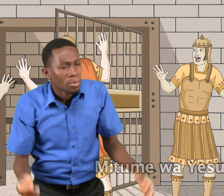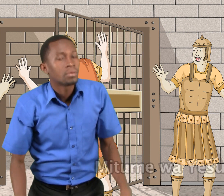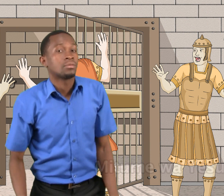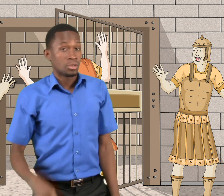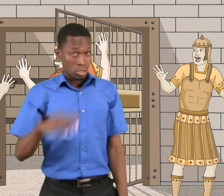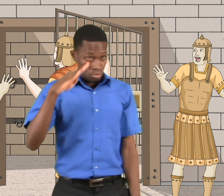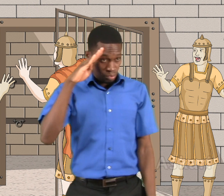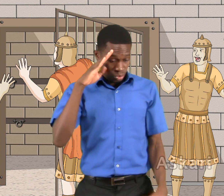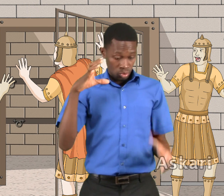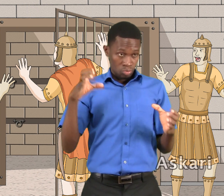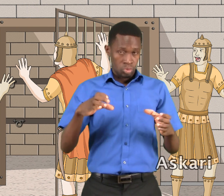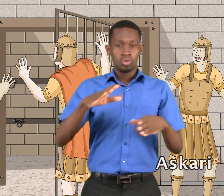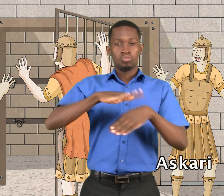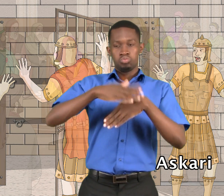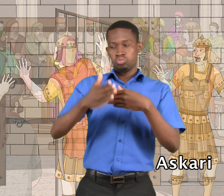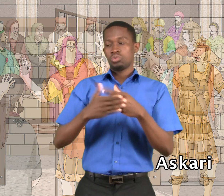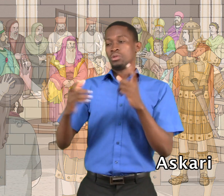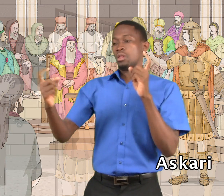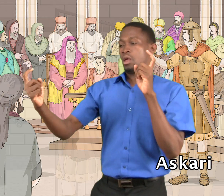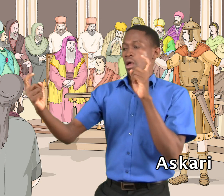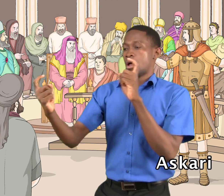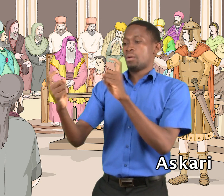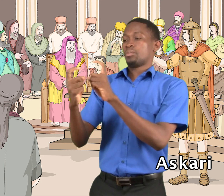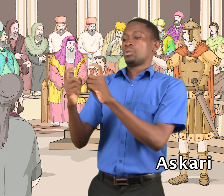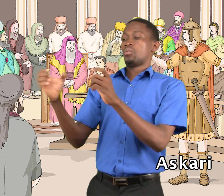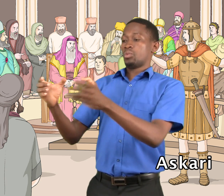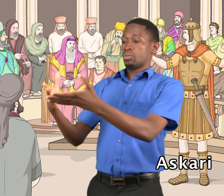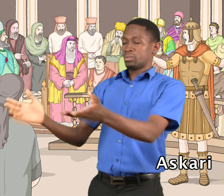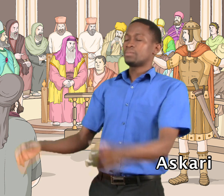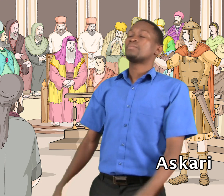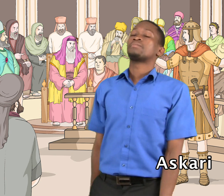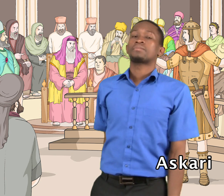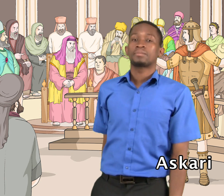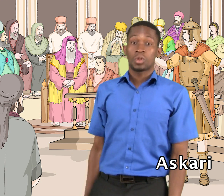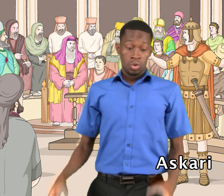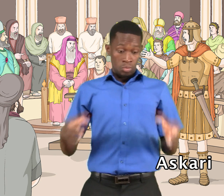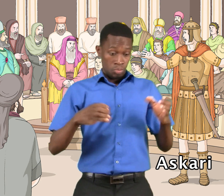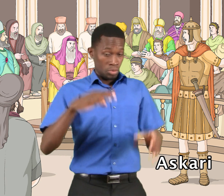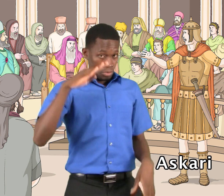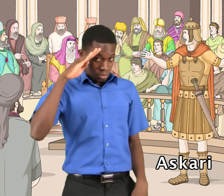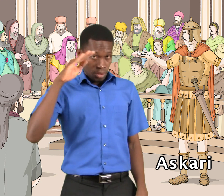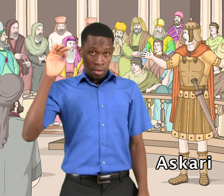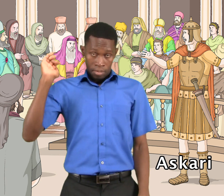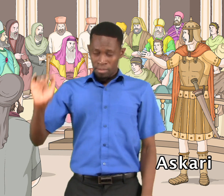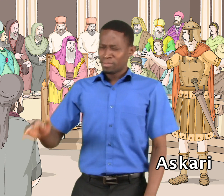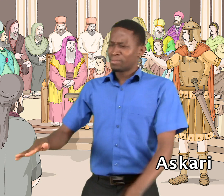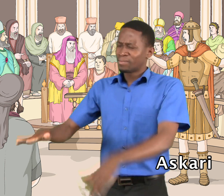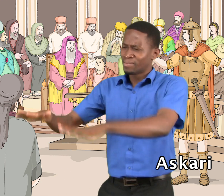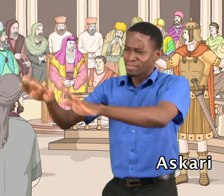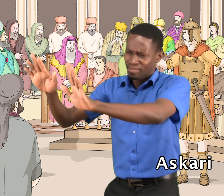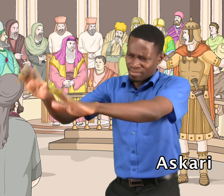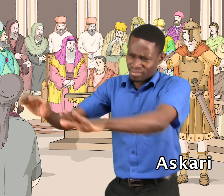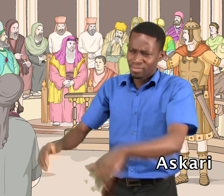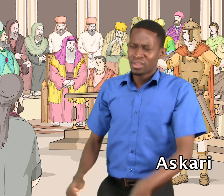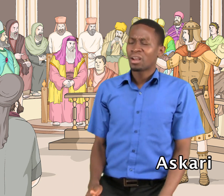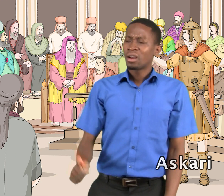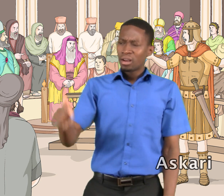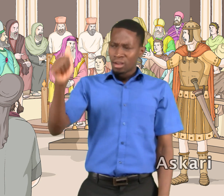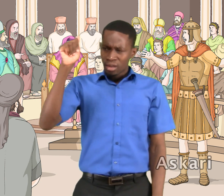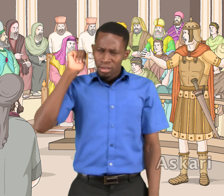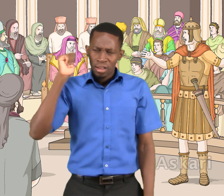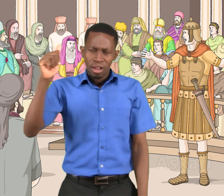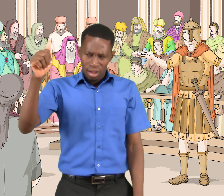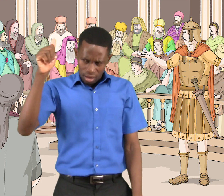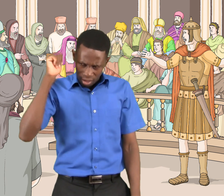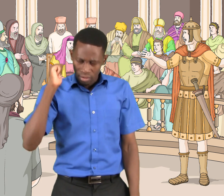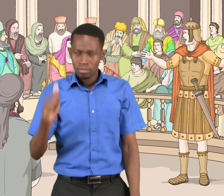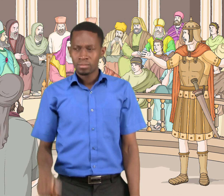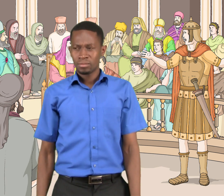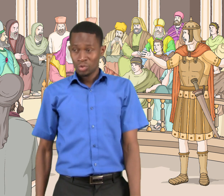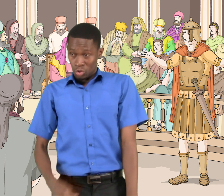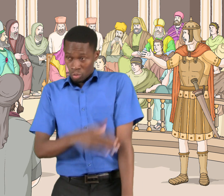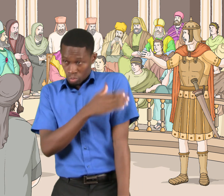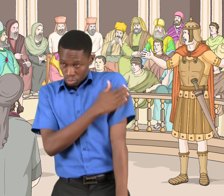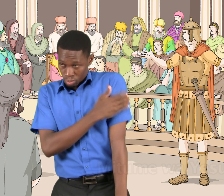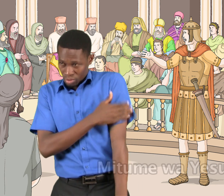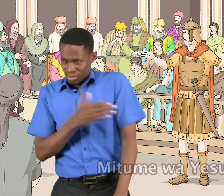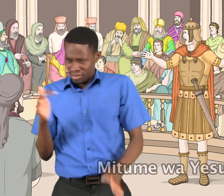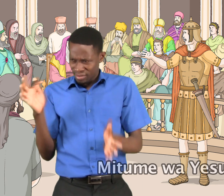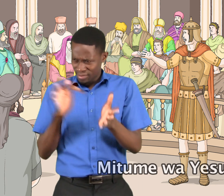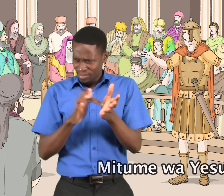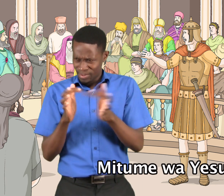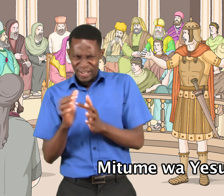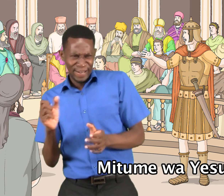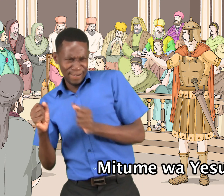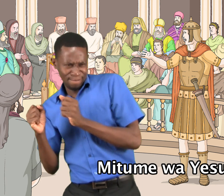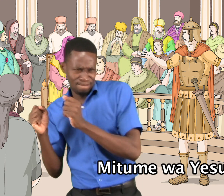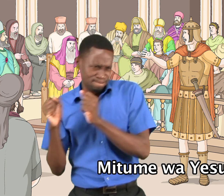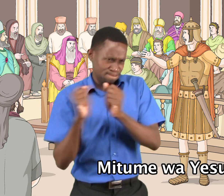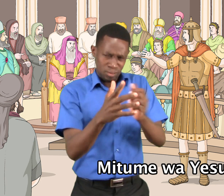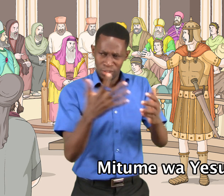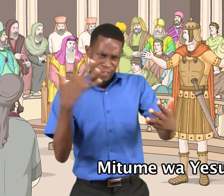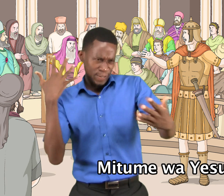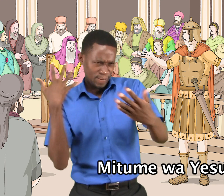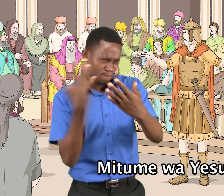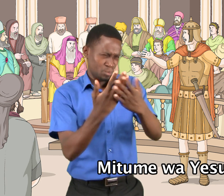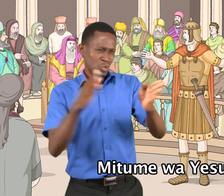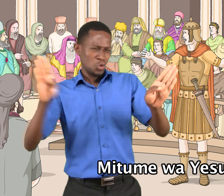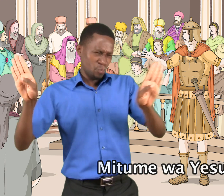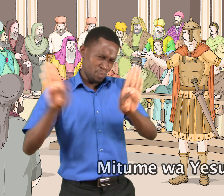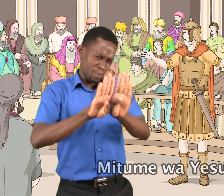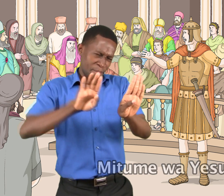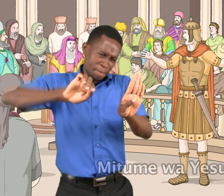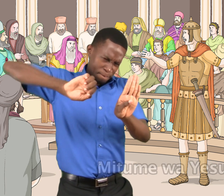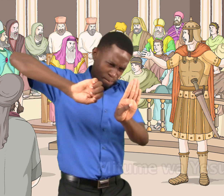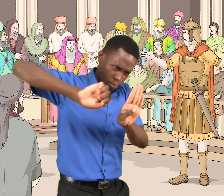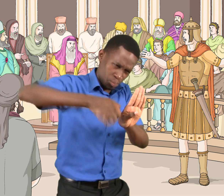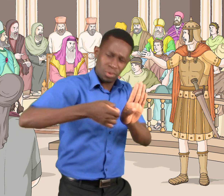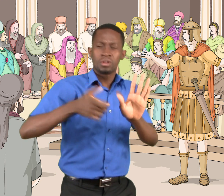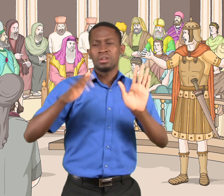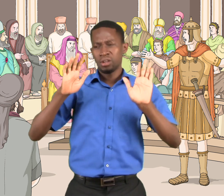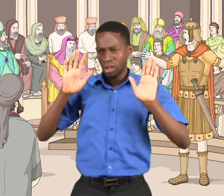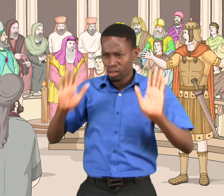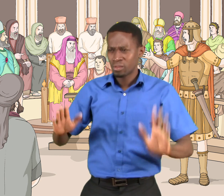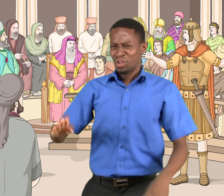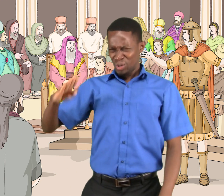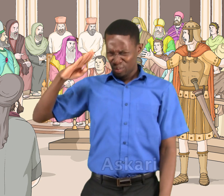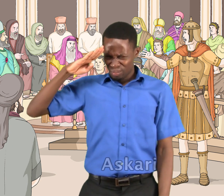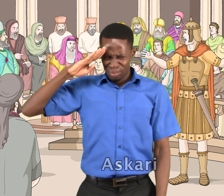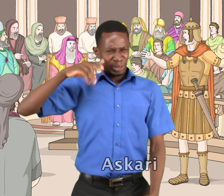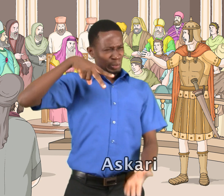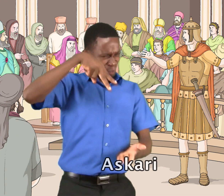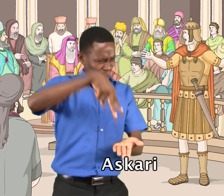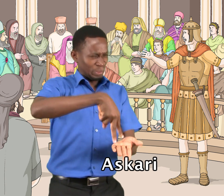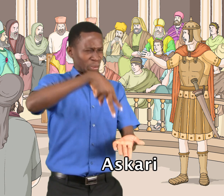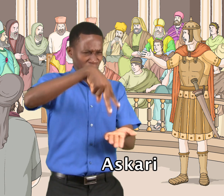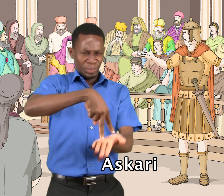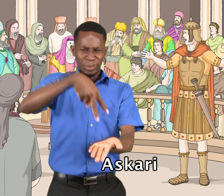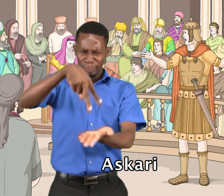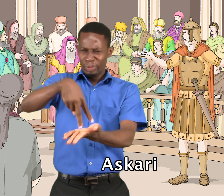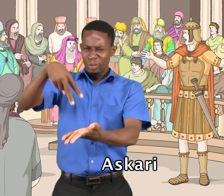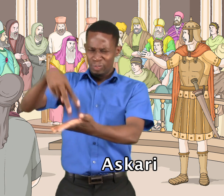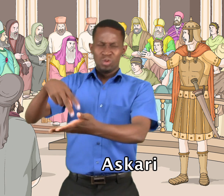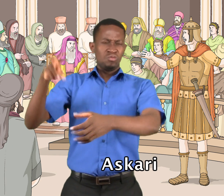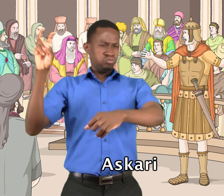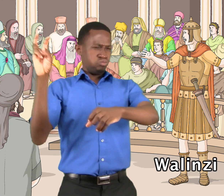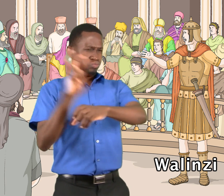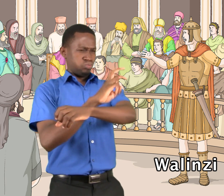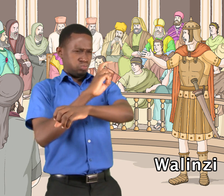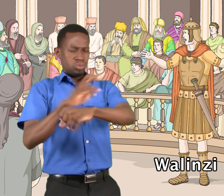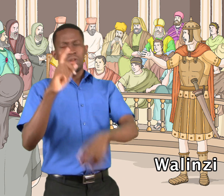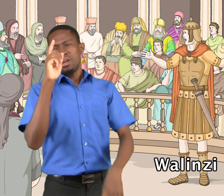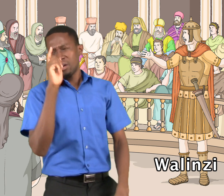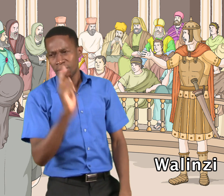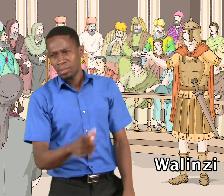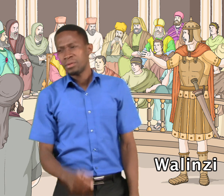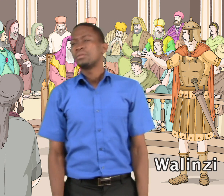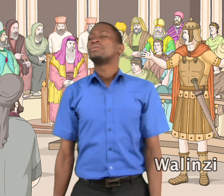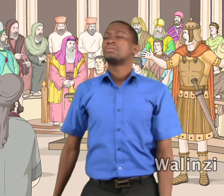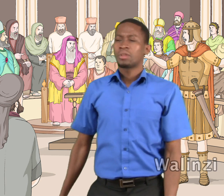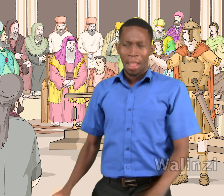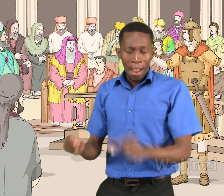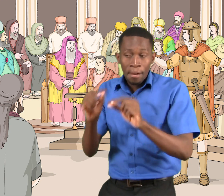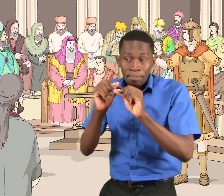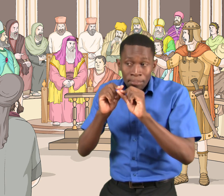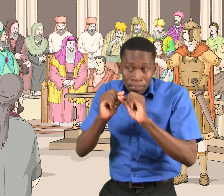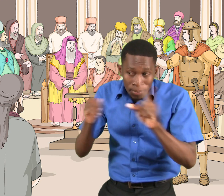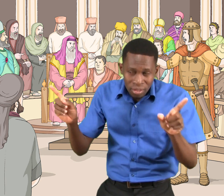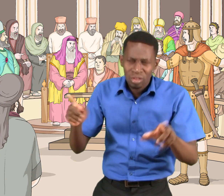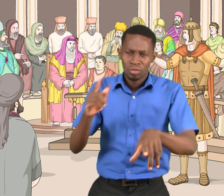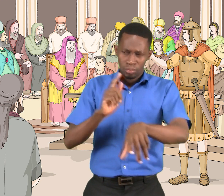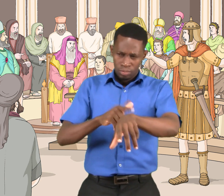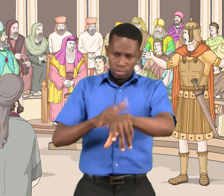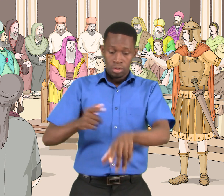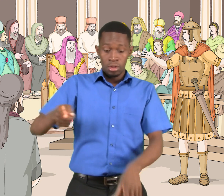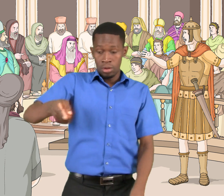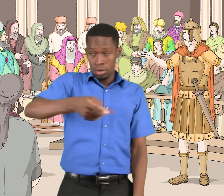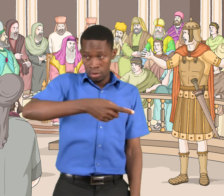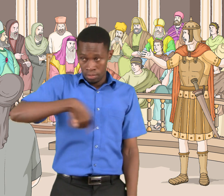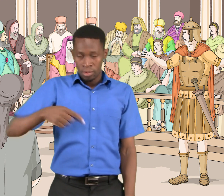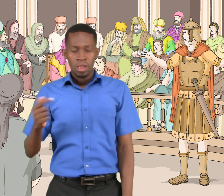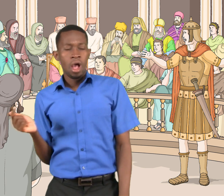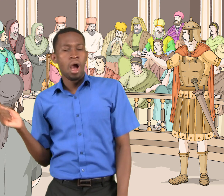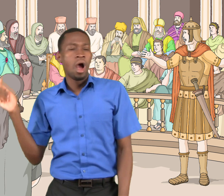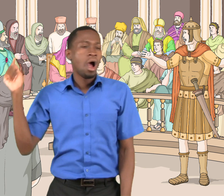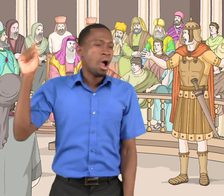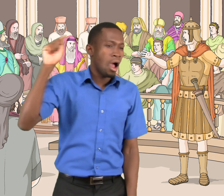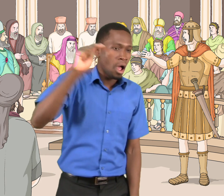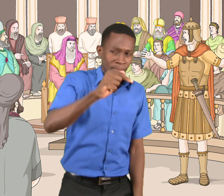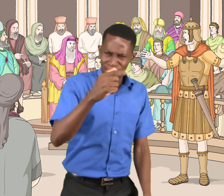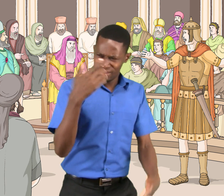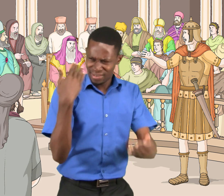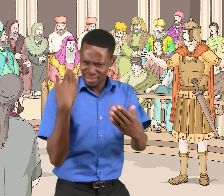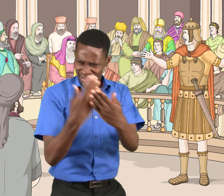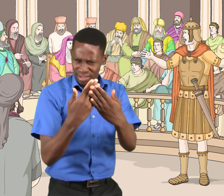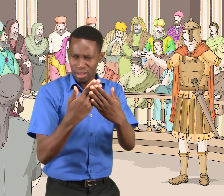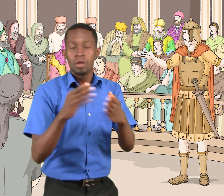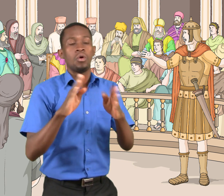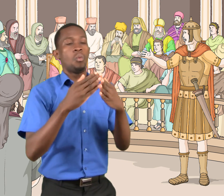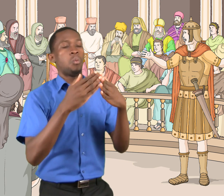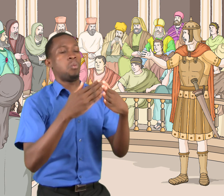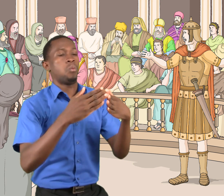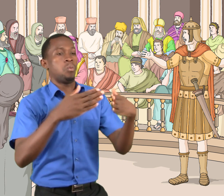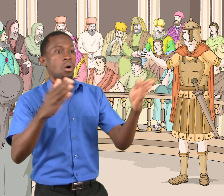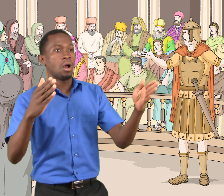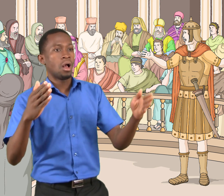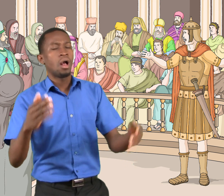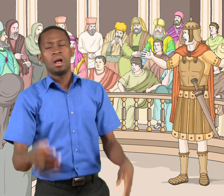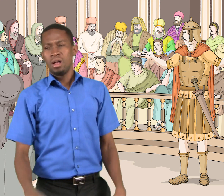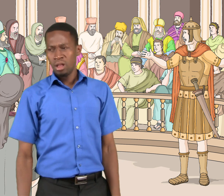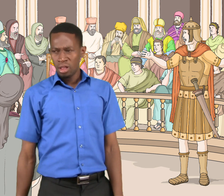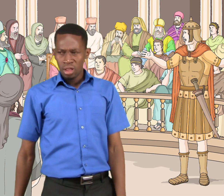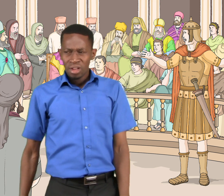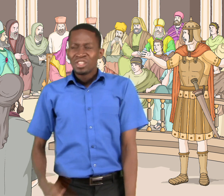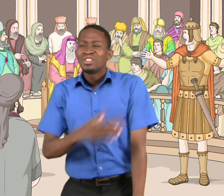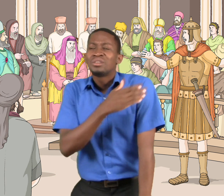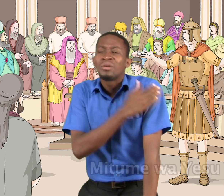So they returned with the report: “We found the jail securely locked, with the guards posted at the doors;